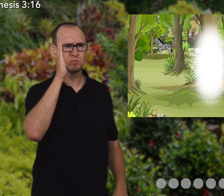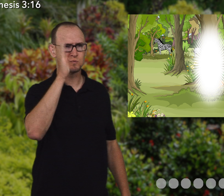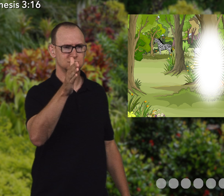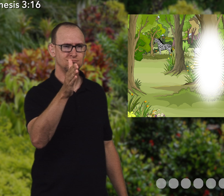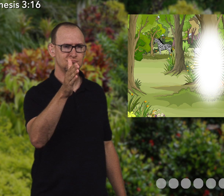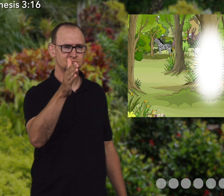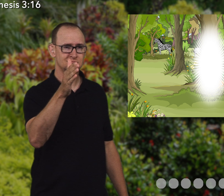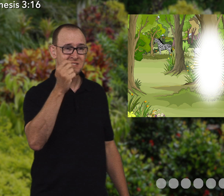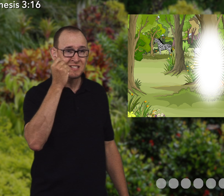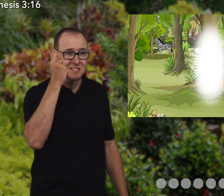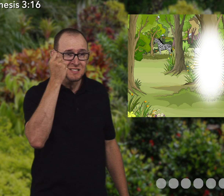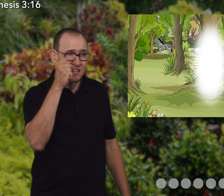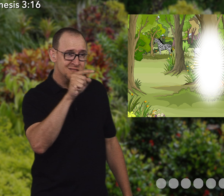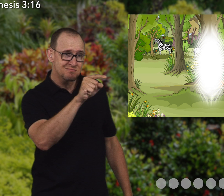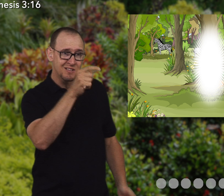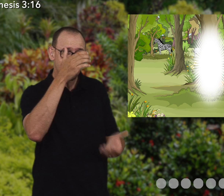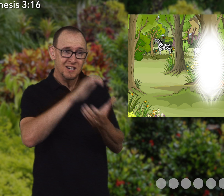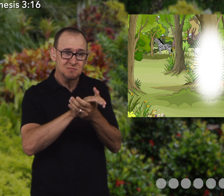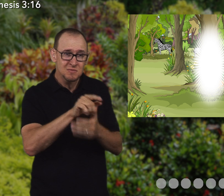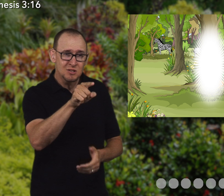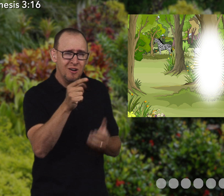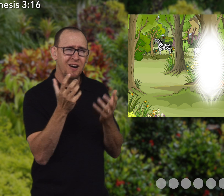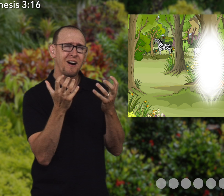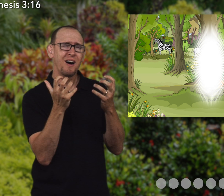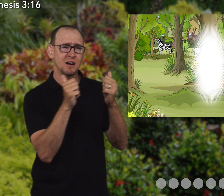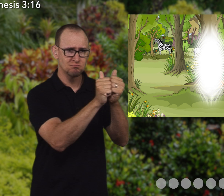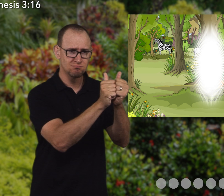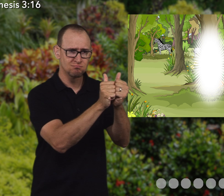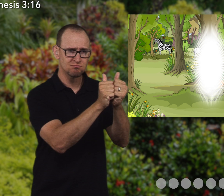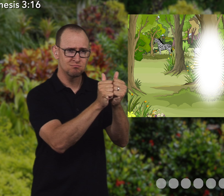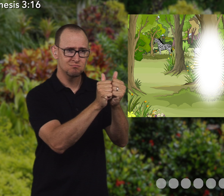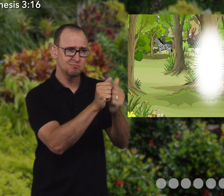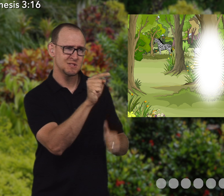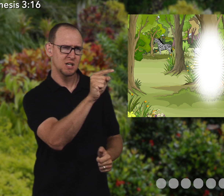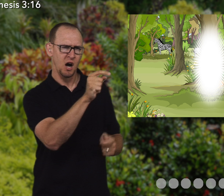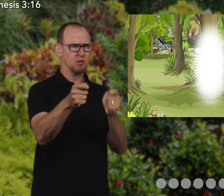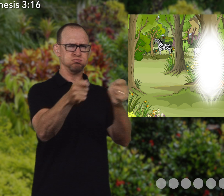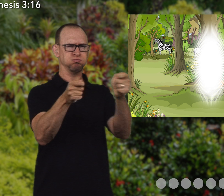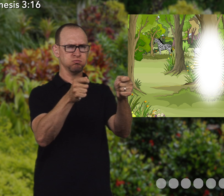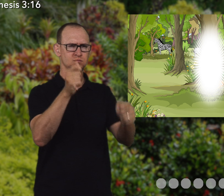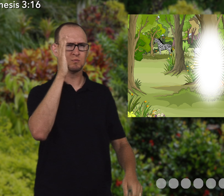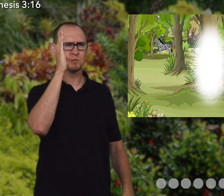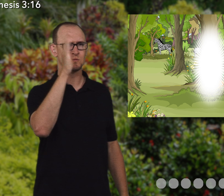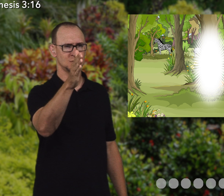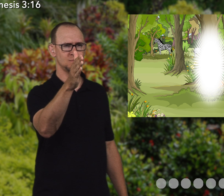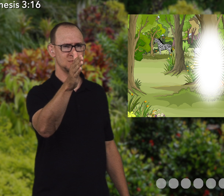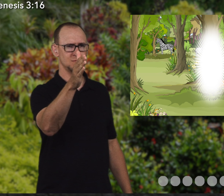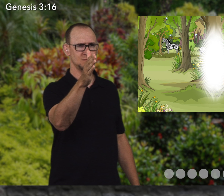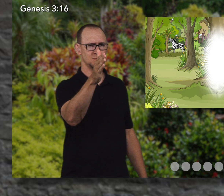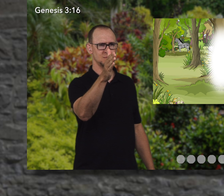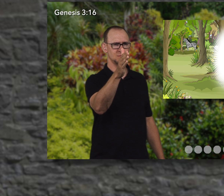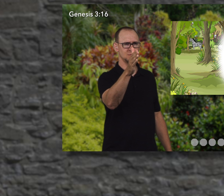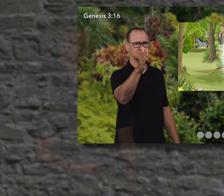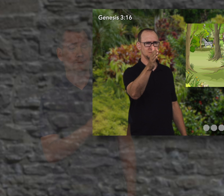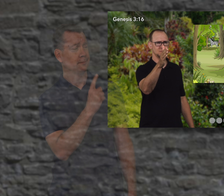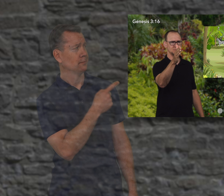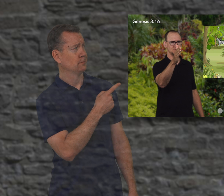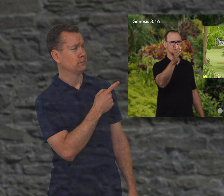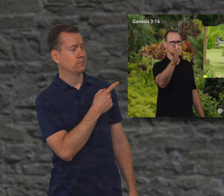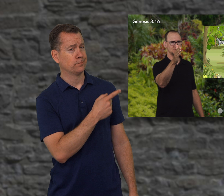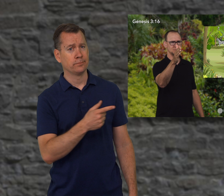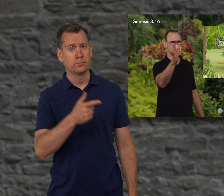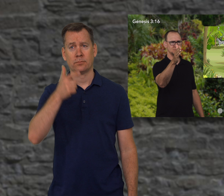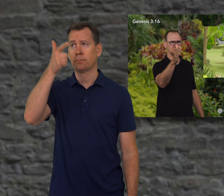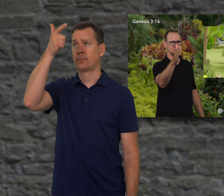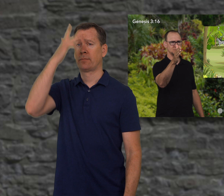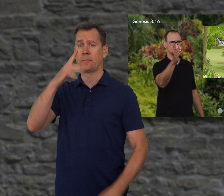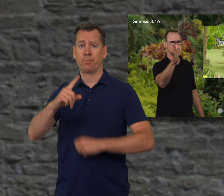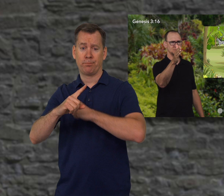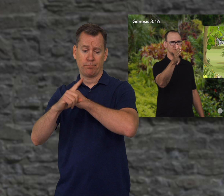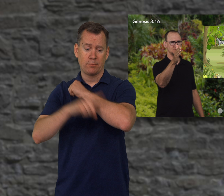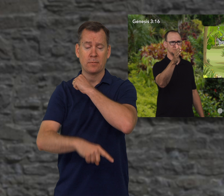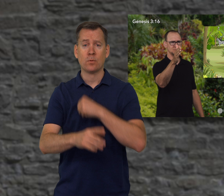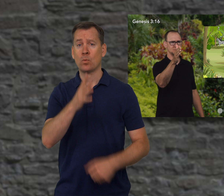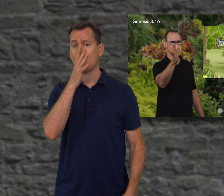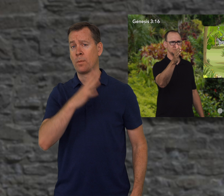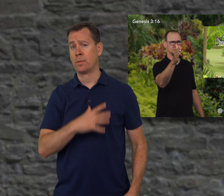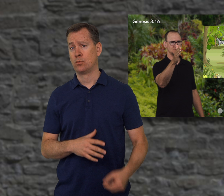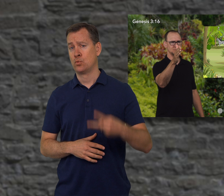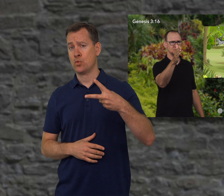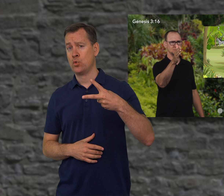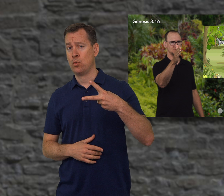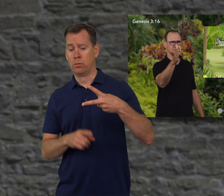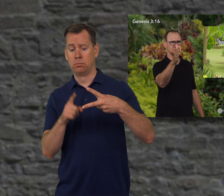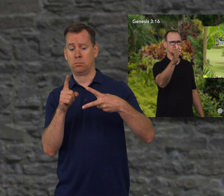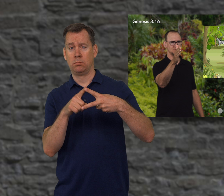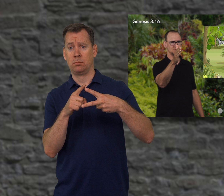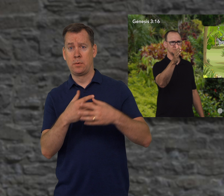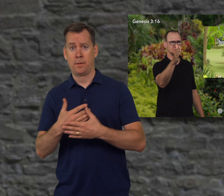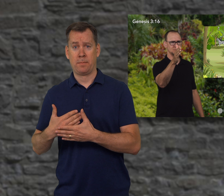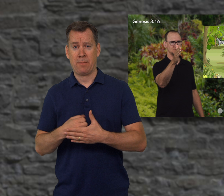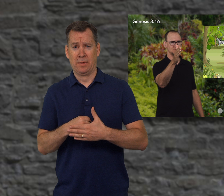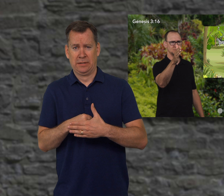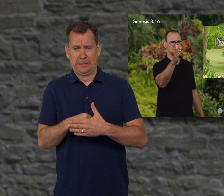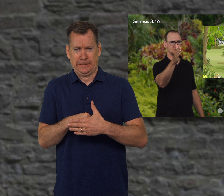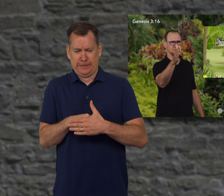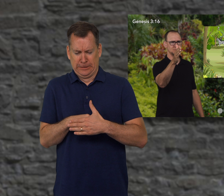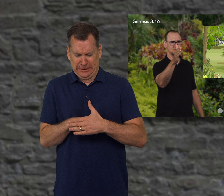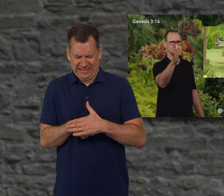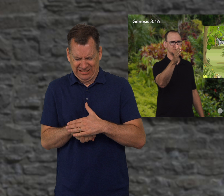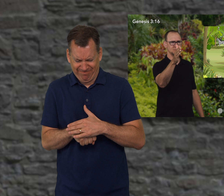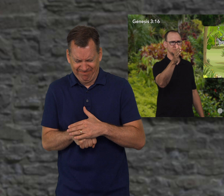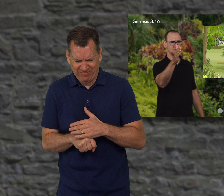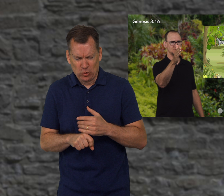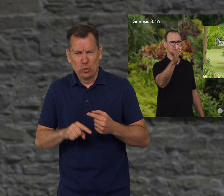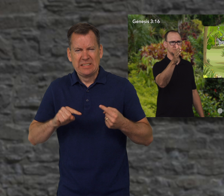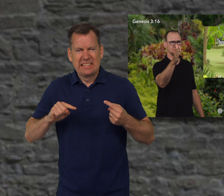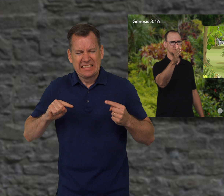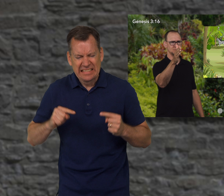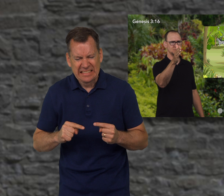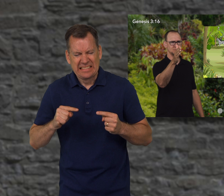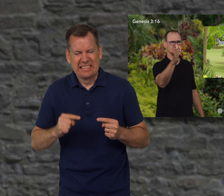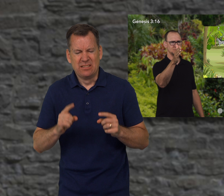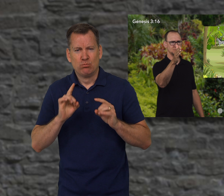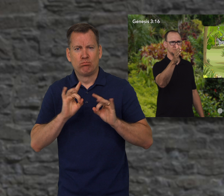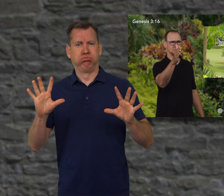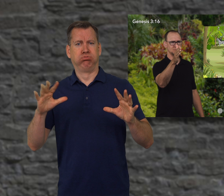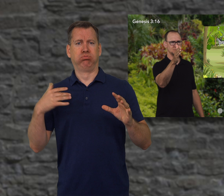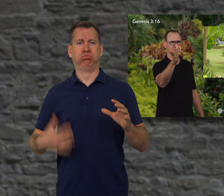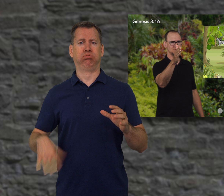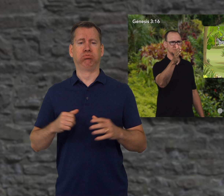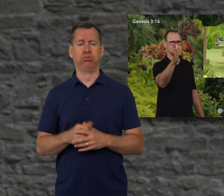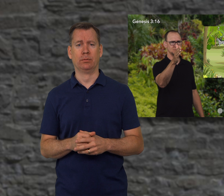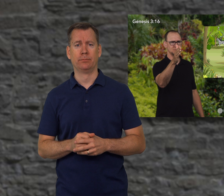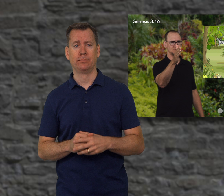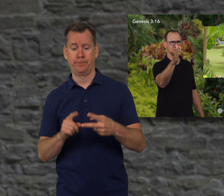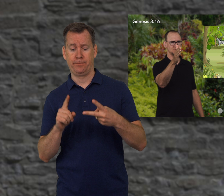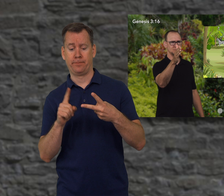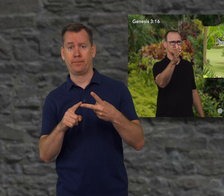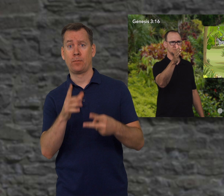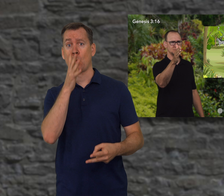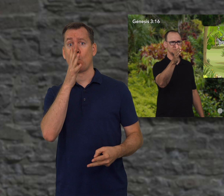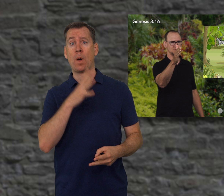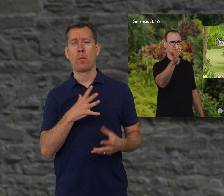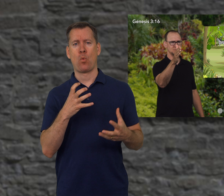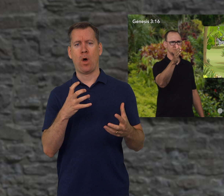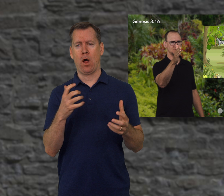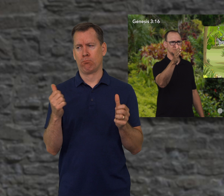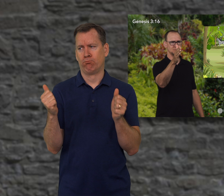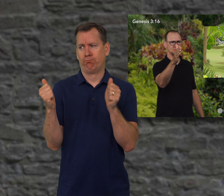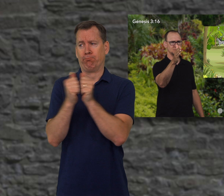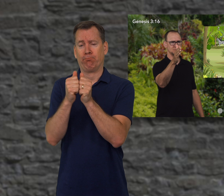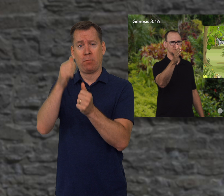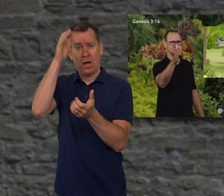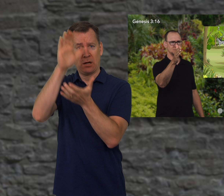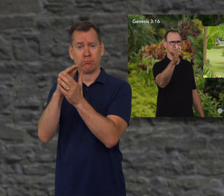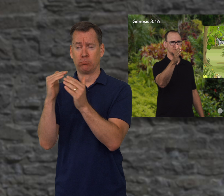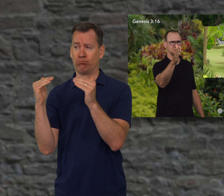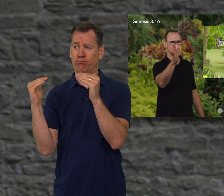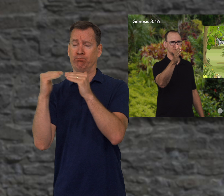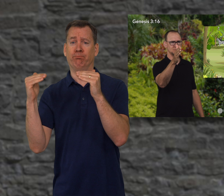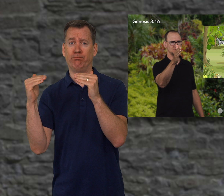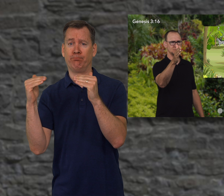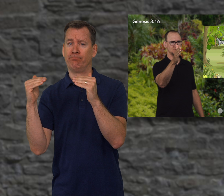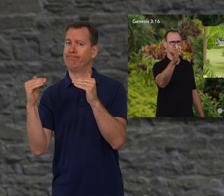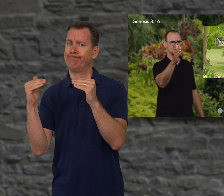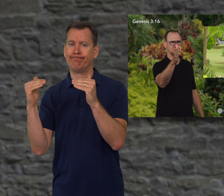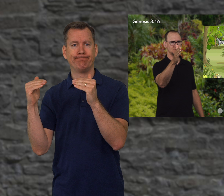in pain you will bring forth children.